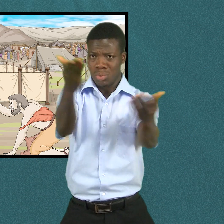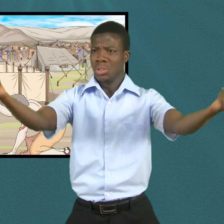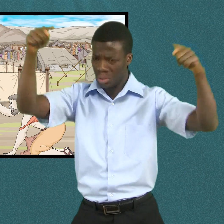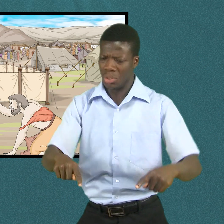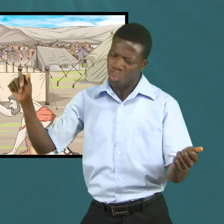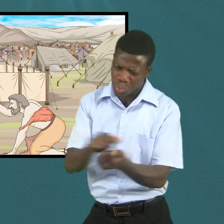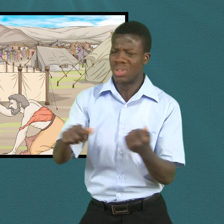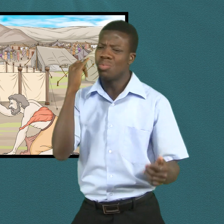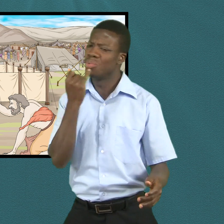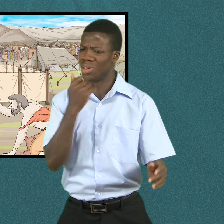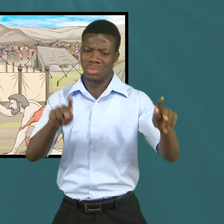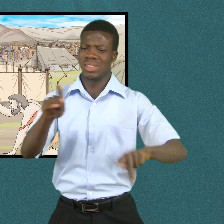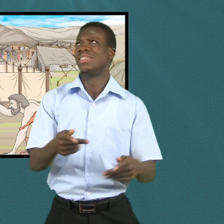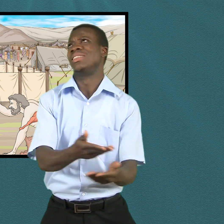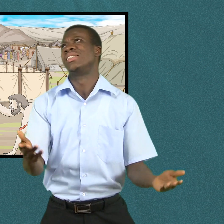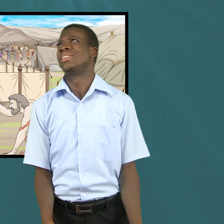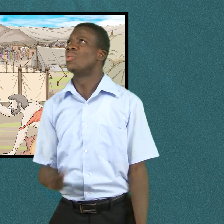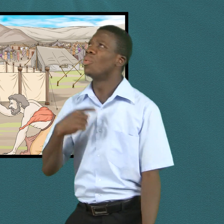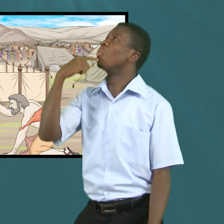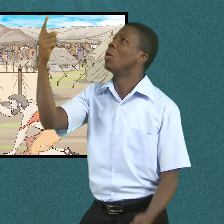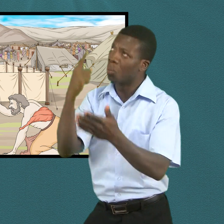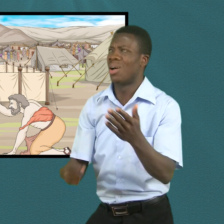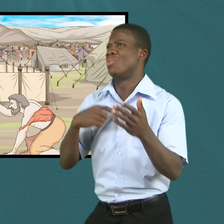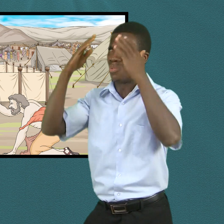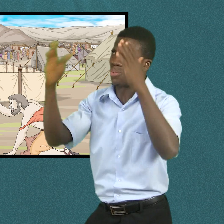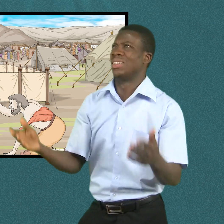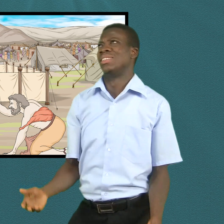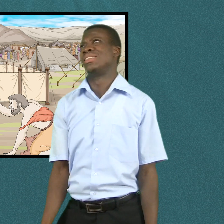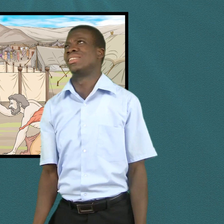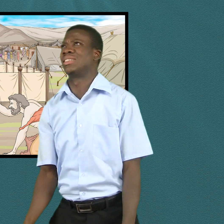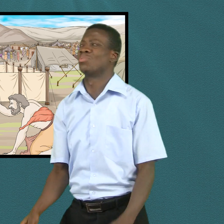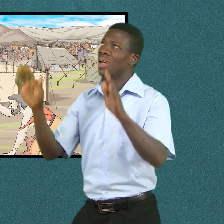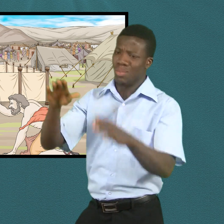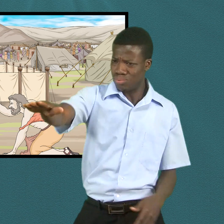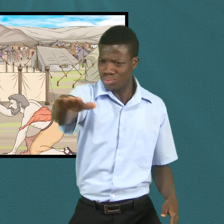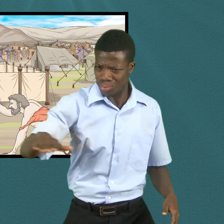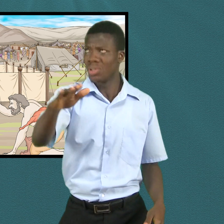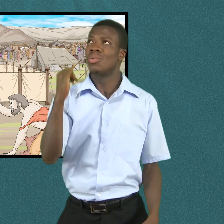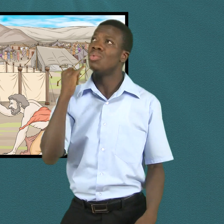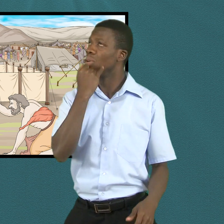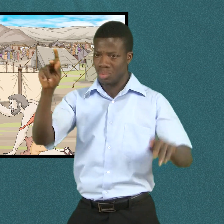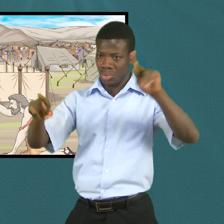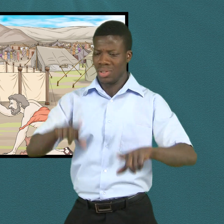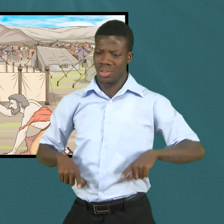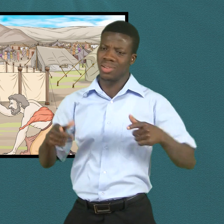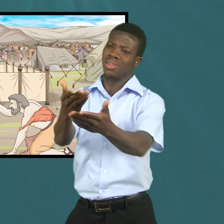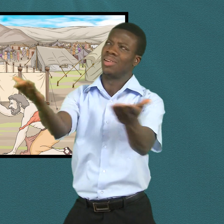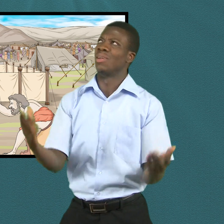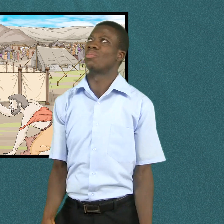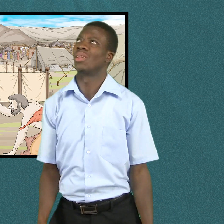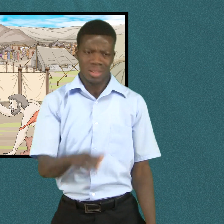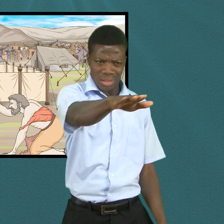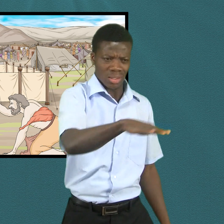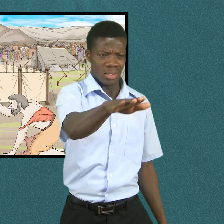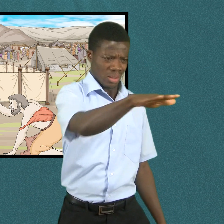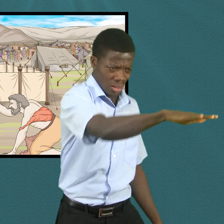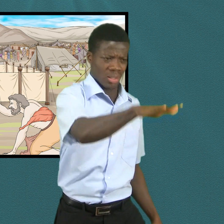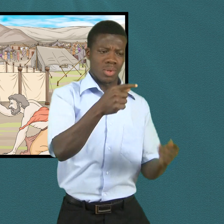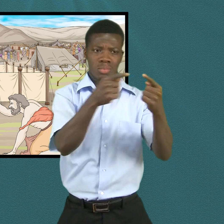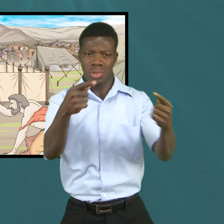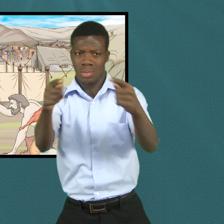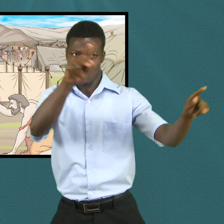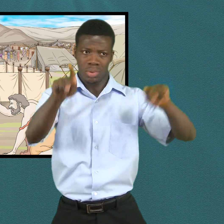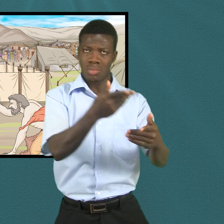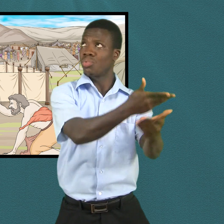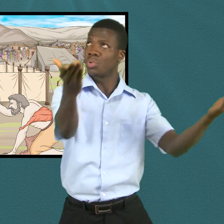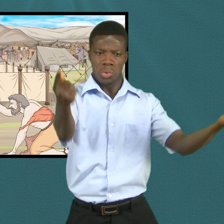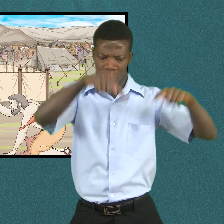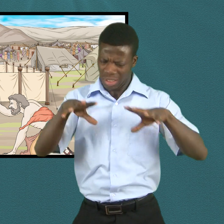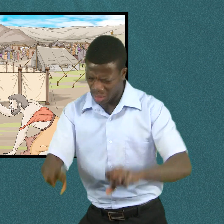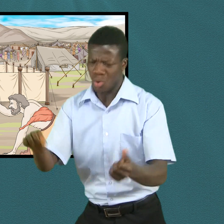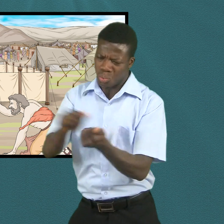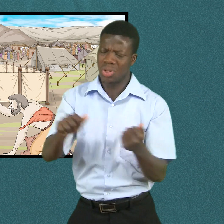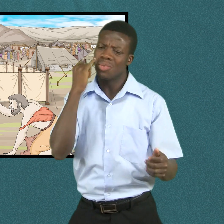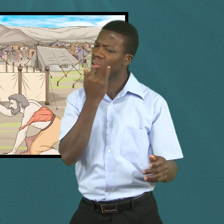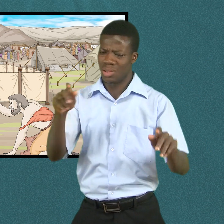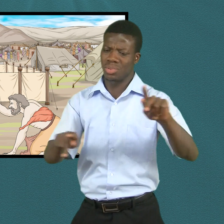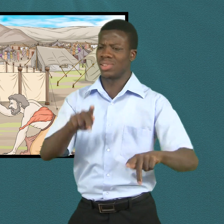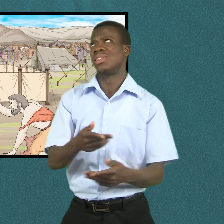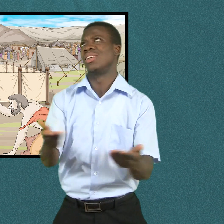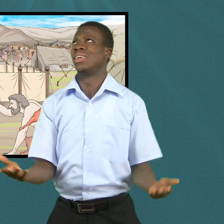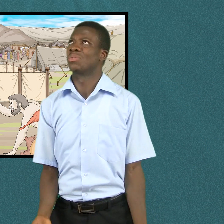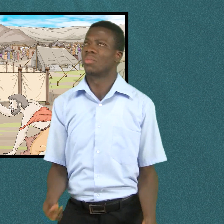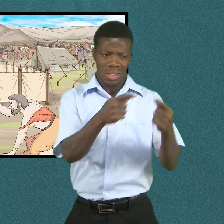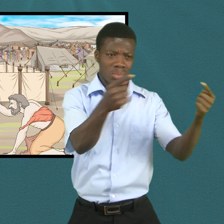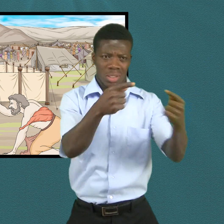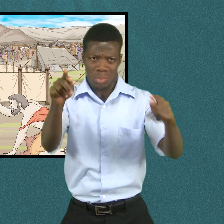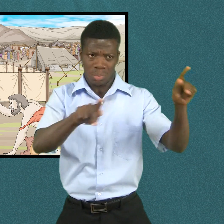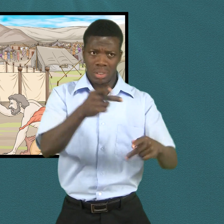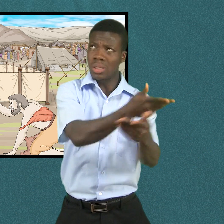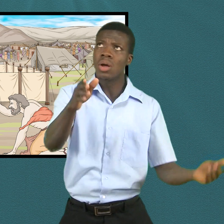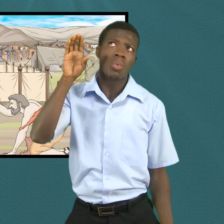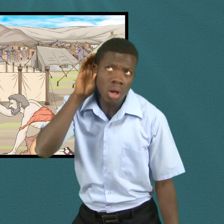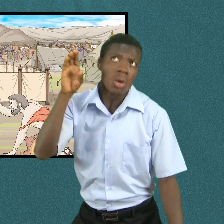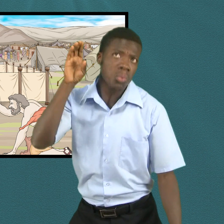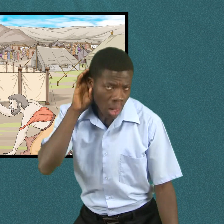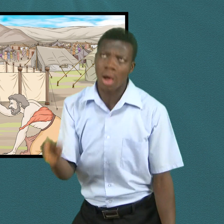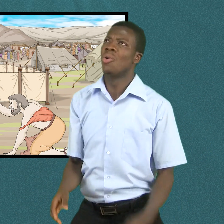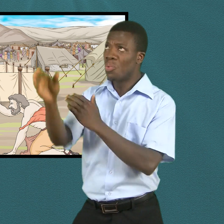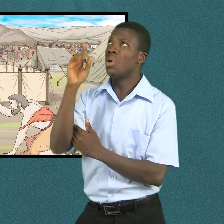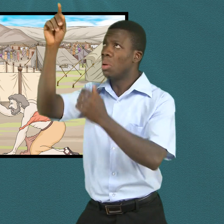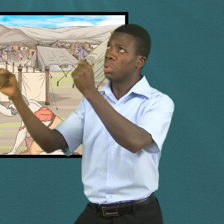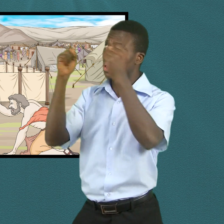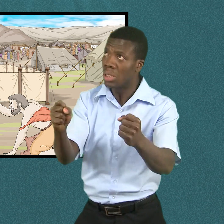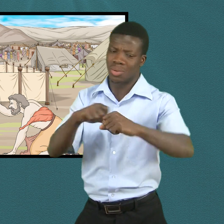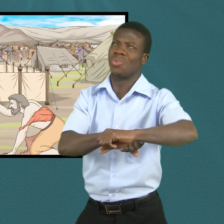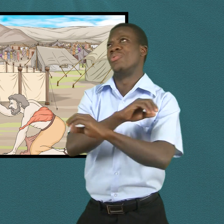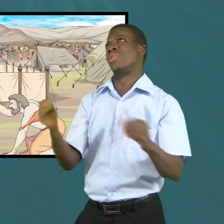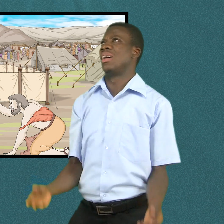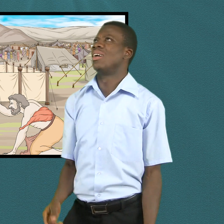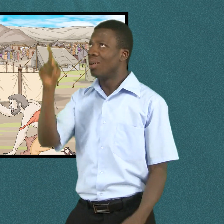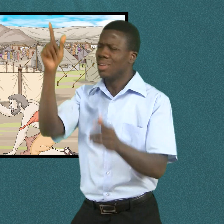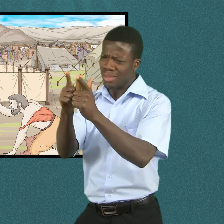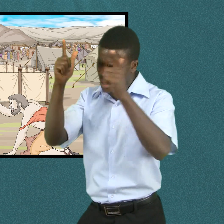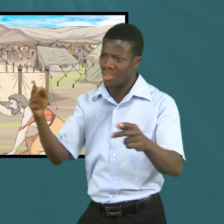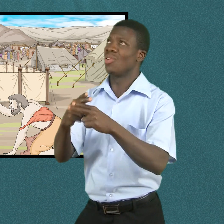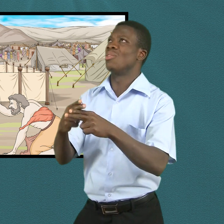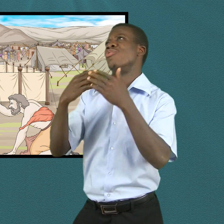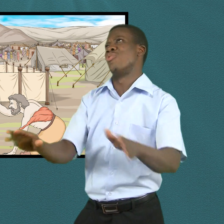When the Canaanites and all who live in the land hear about this, they will surround us and wipe out our name from the earth.